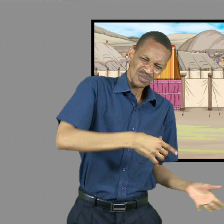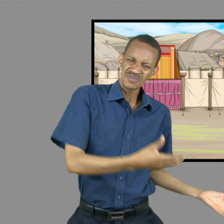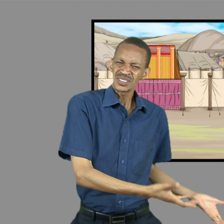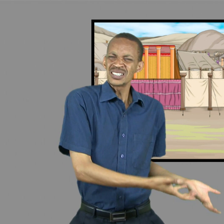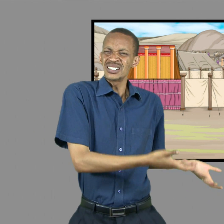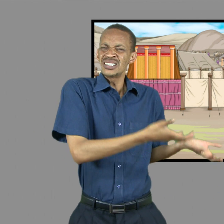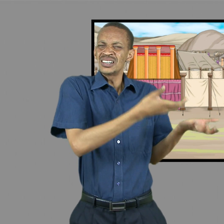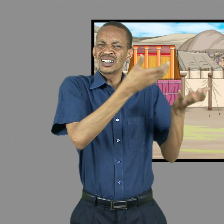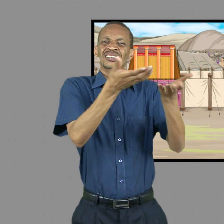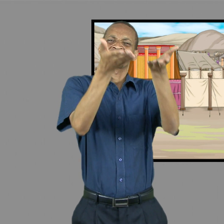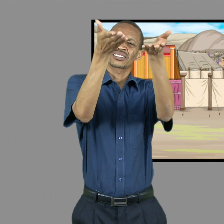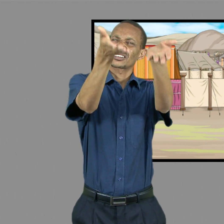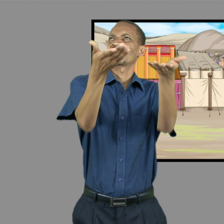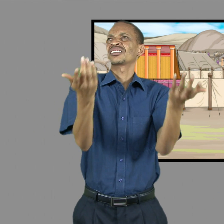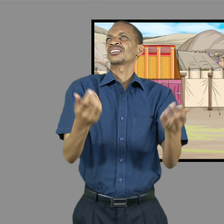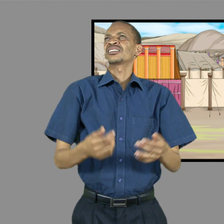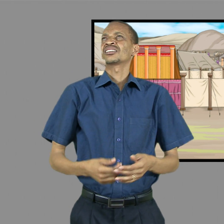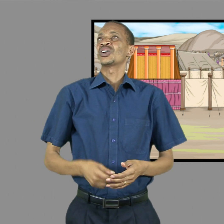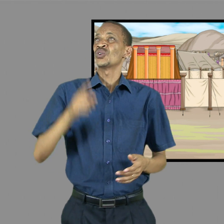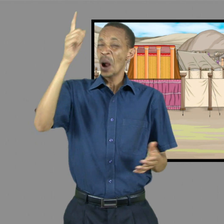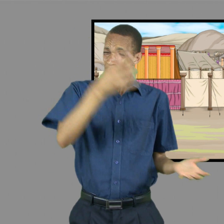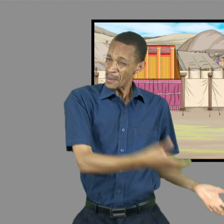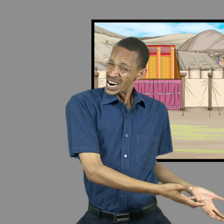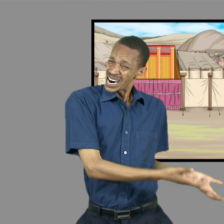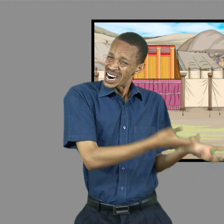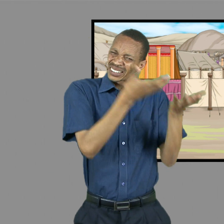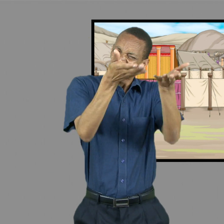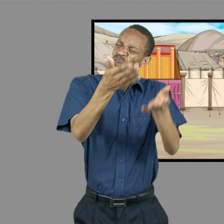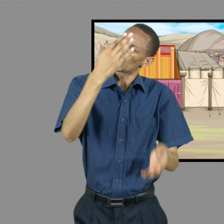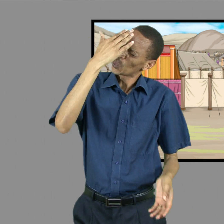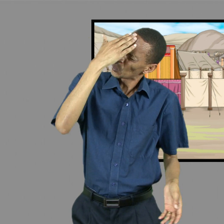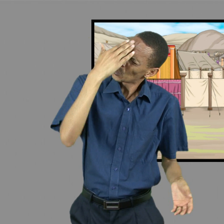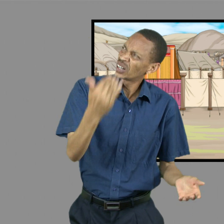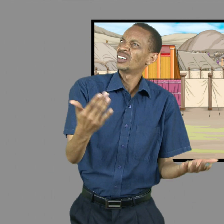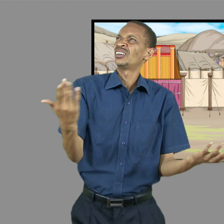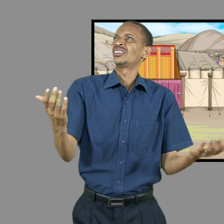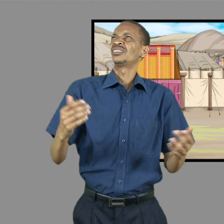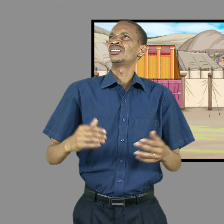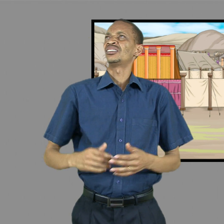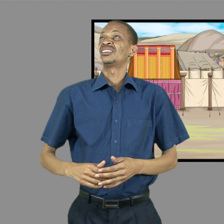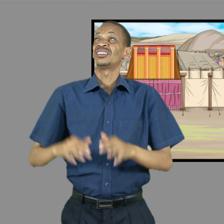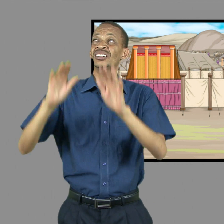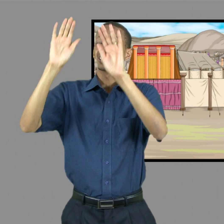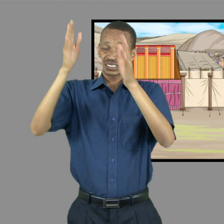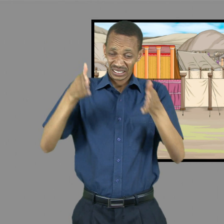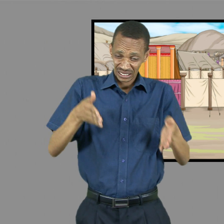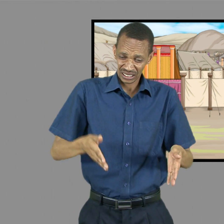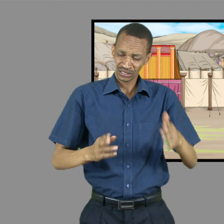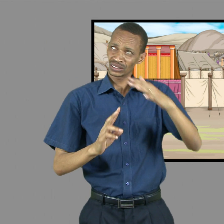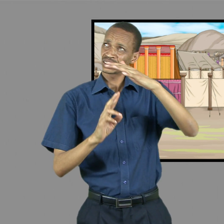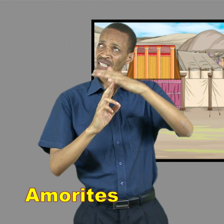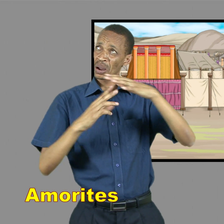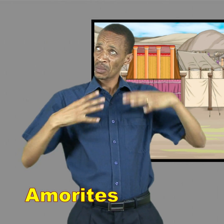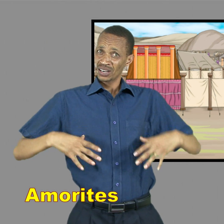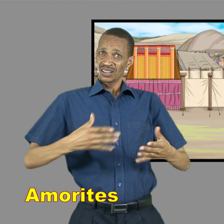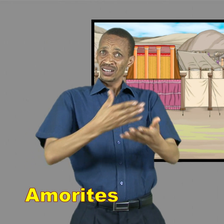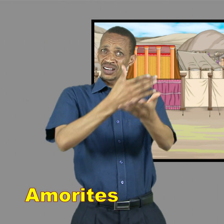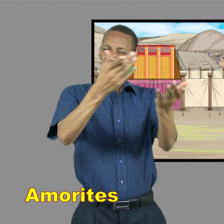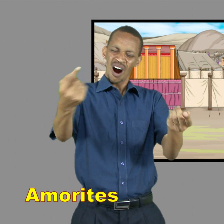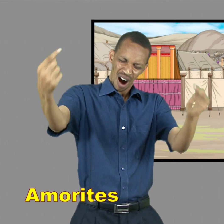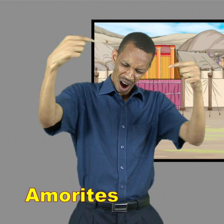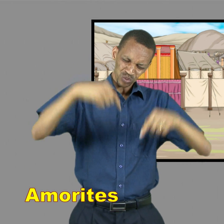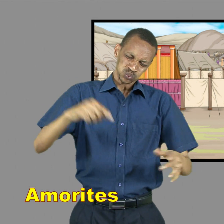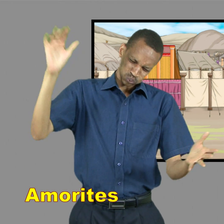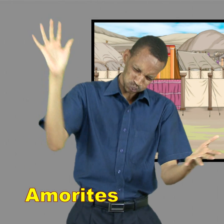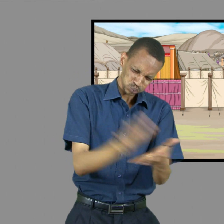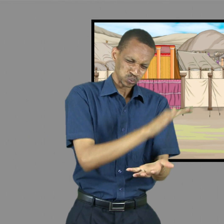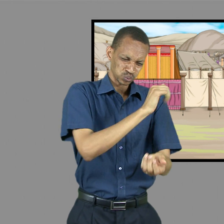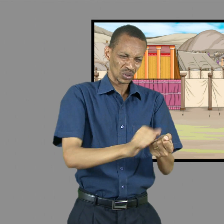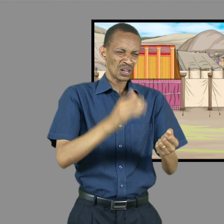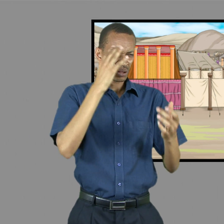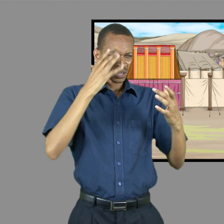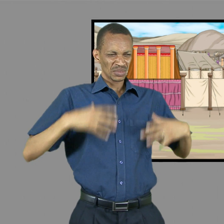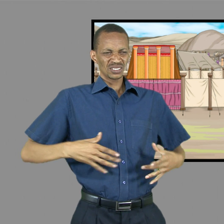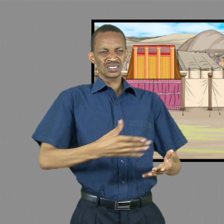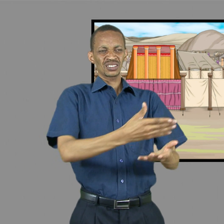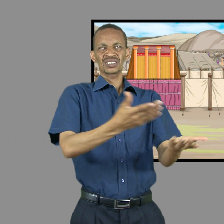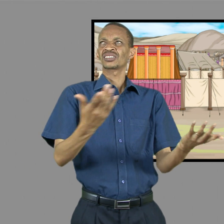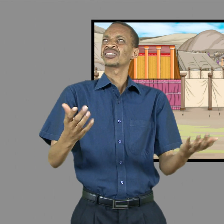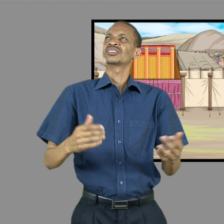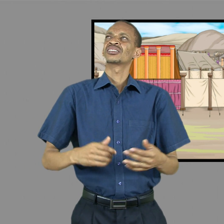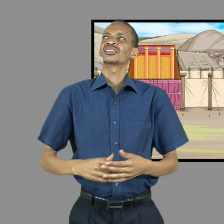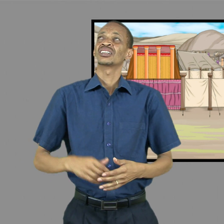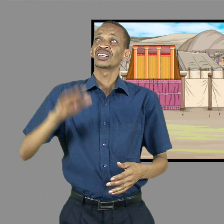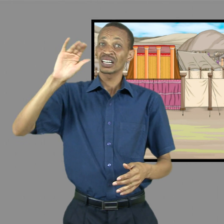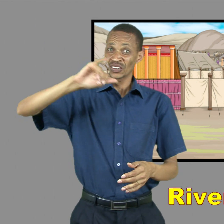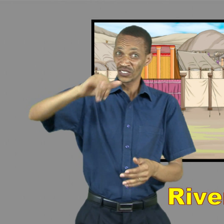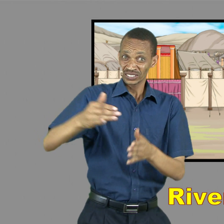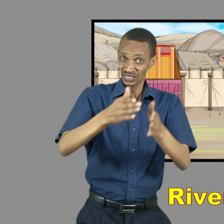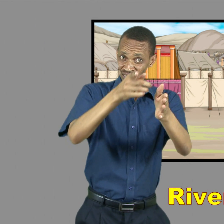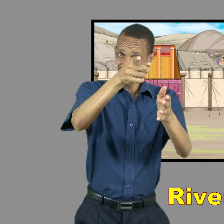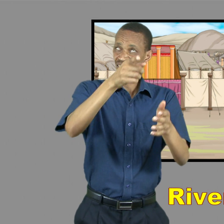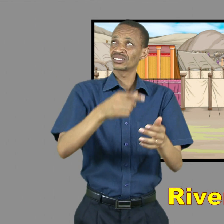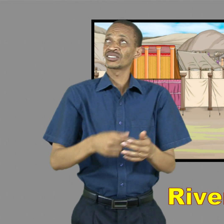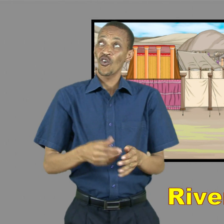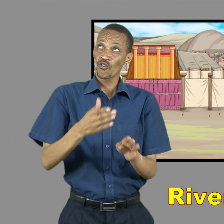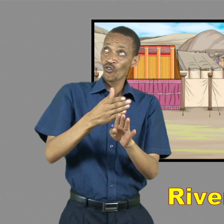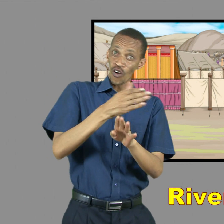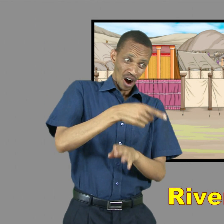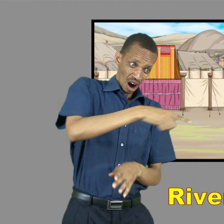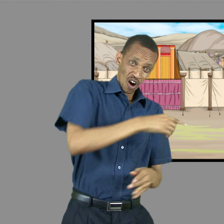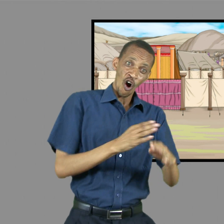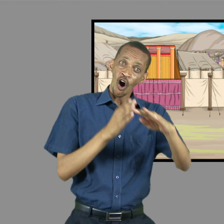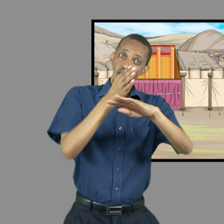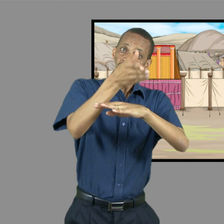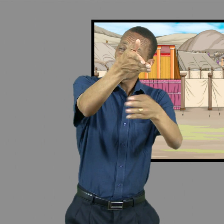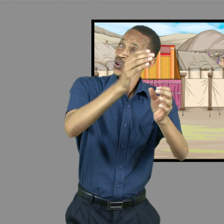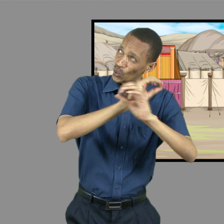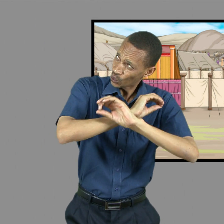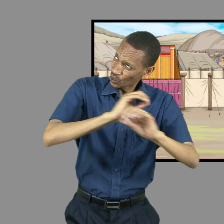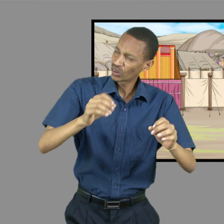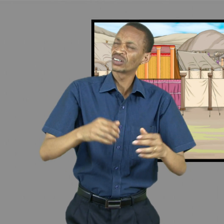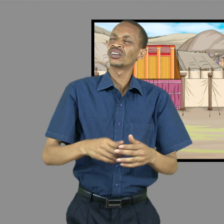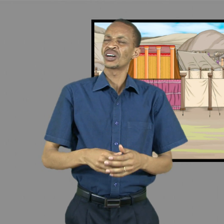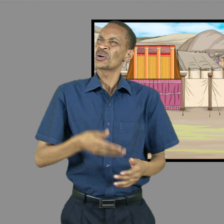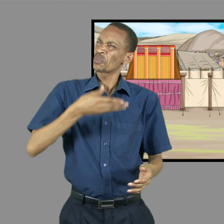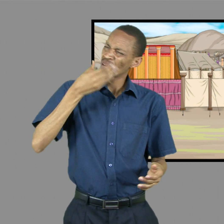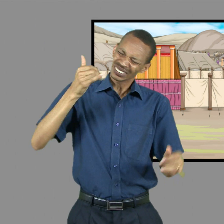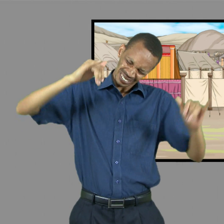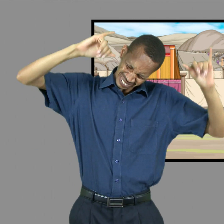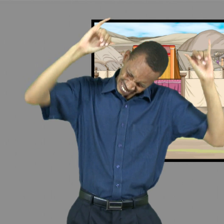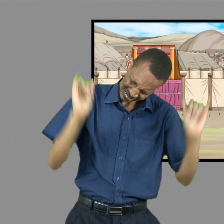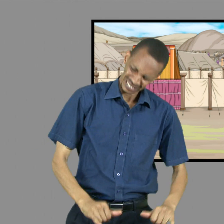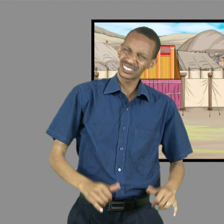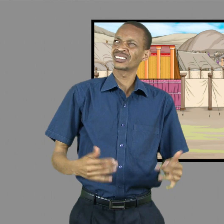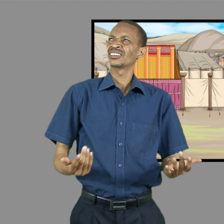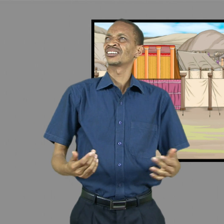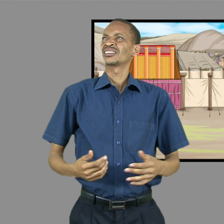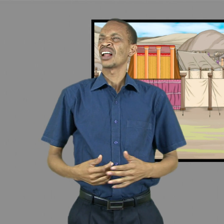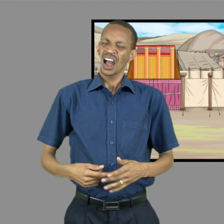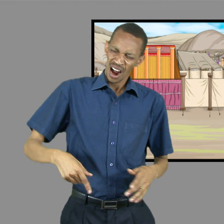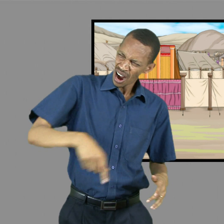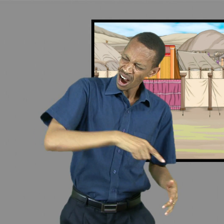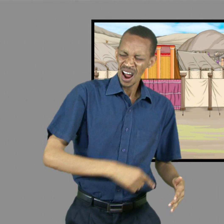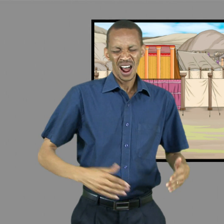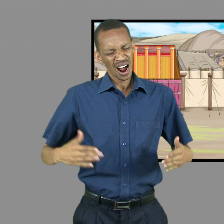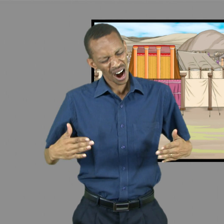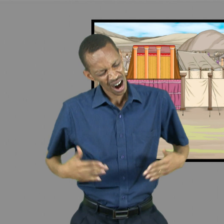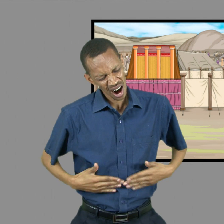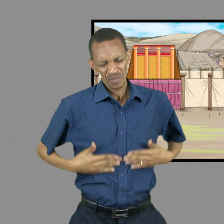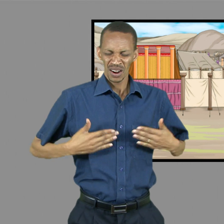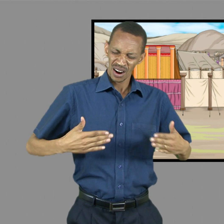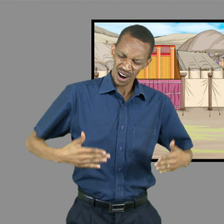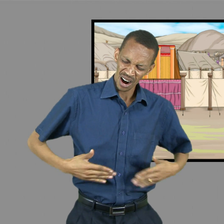If only we had been content to stay on the other side of the Jordan!